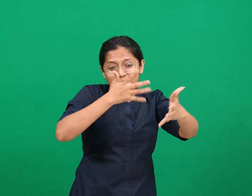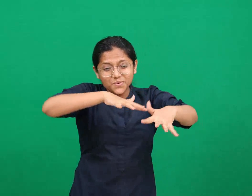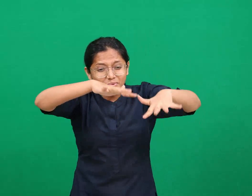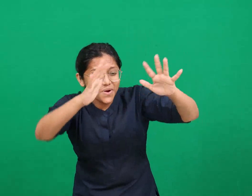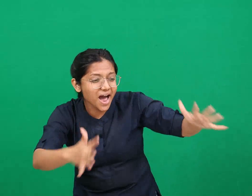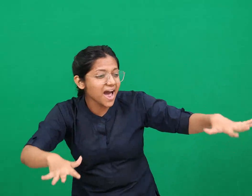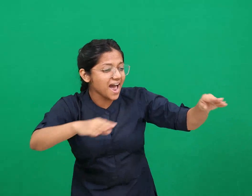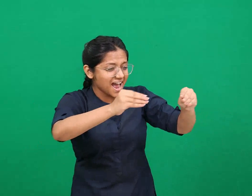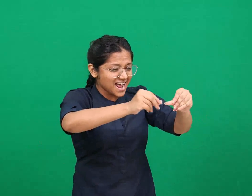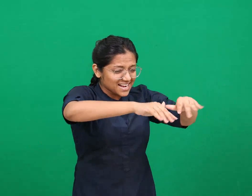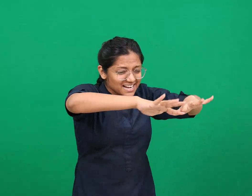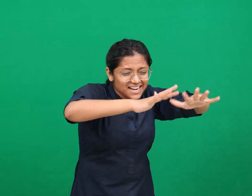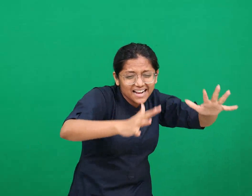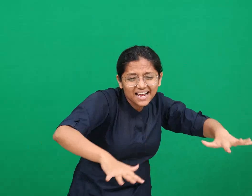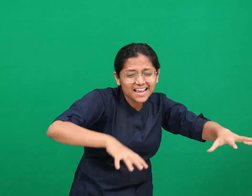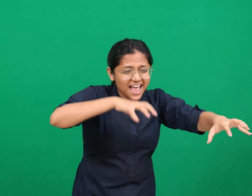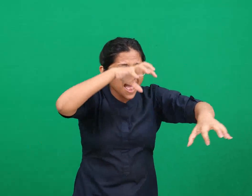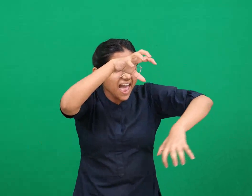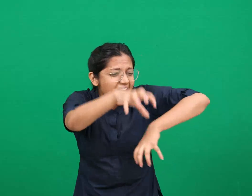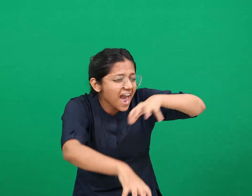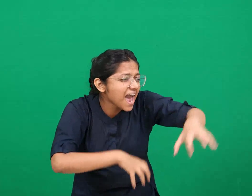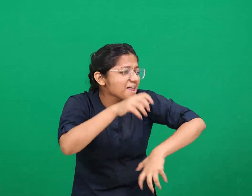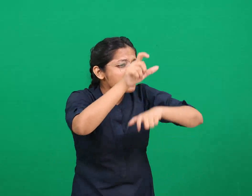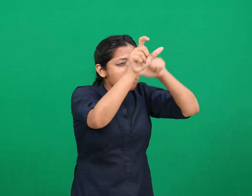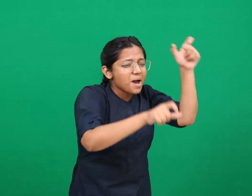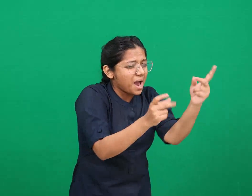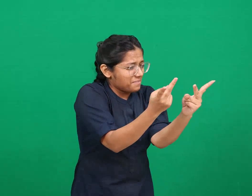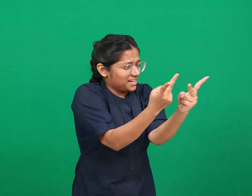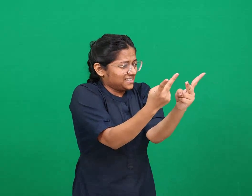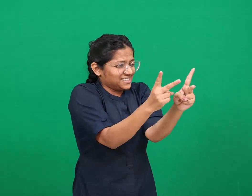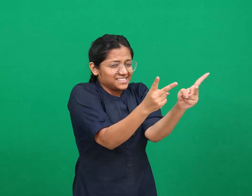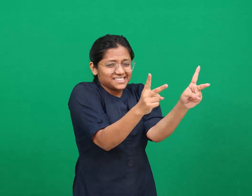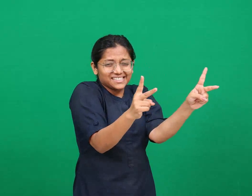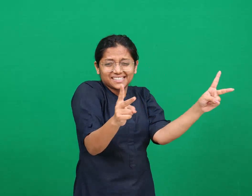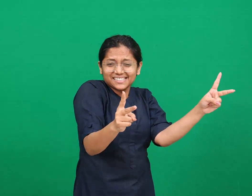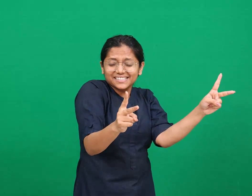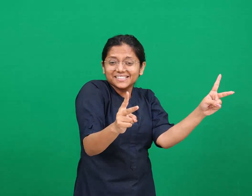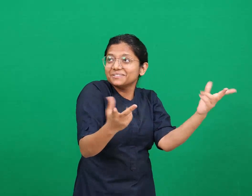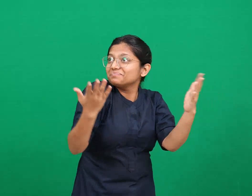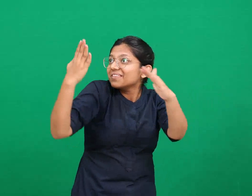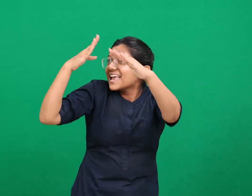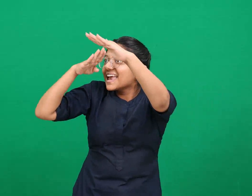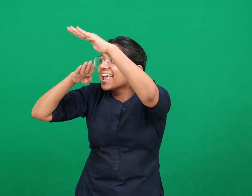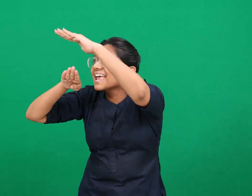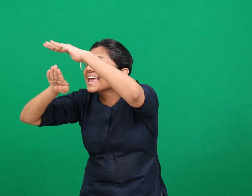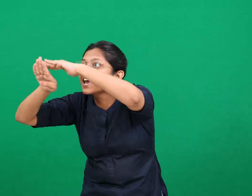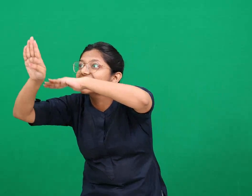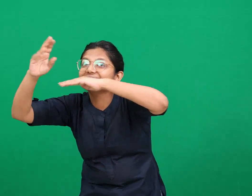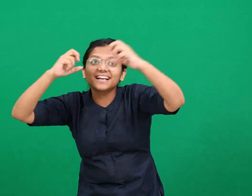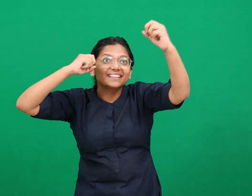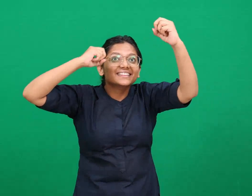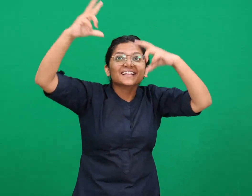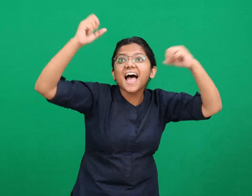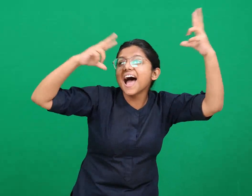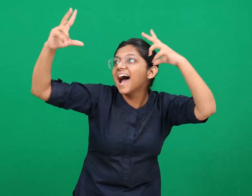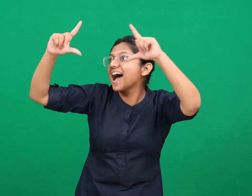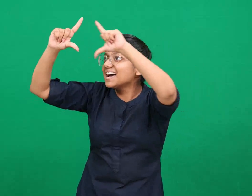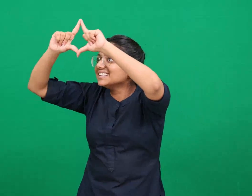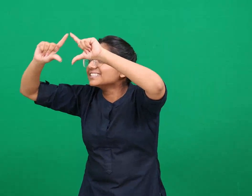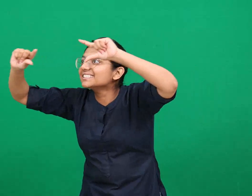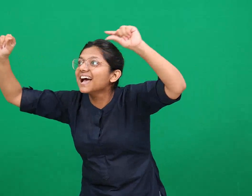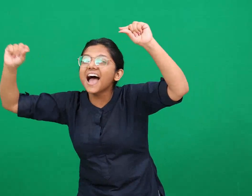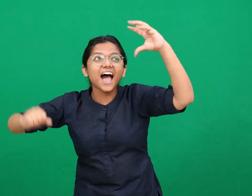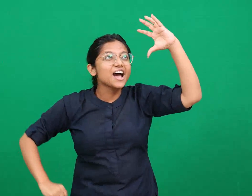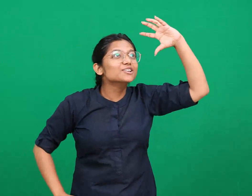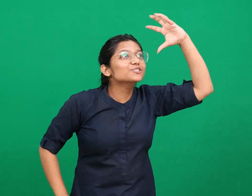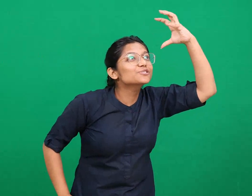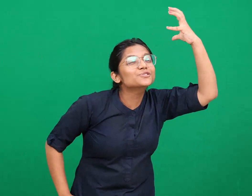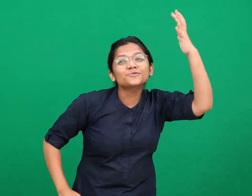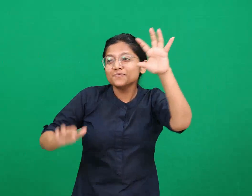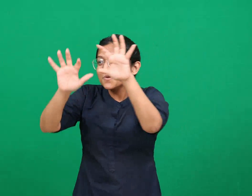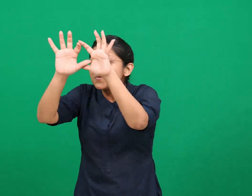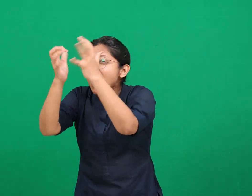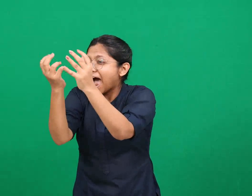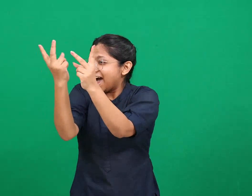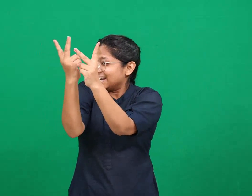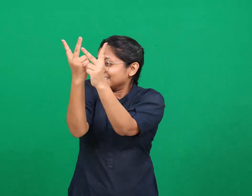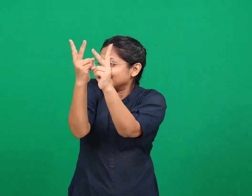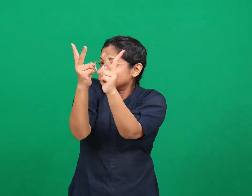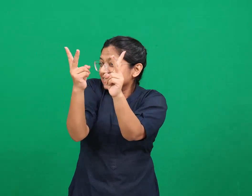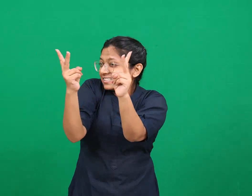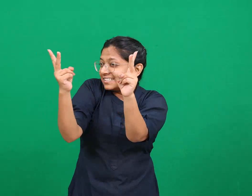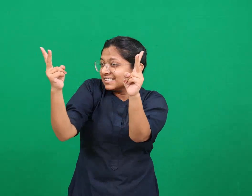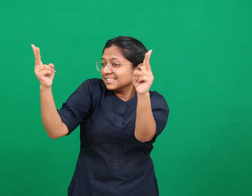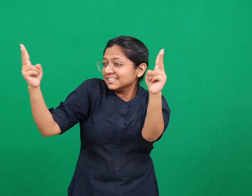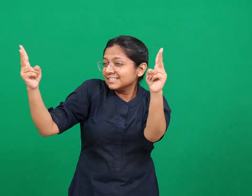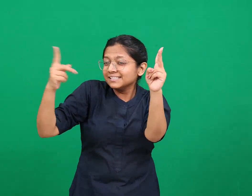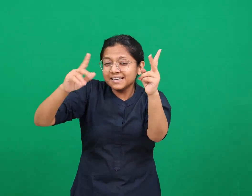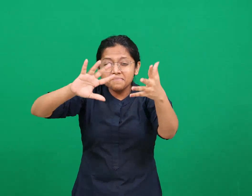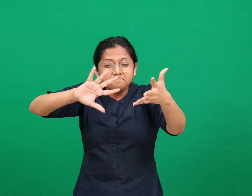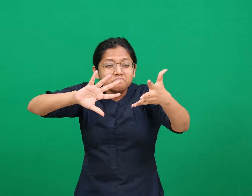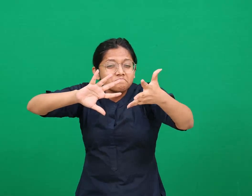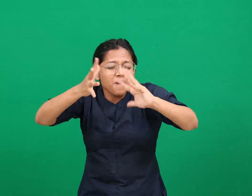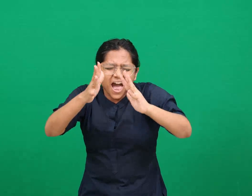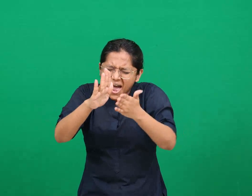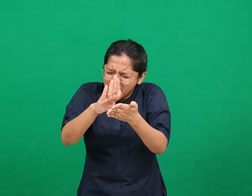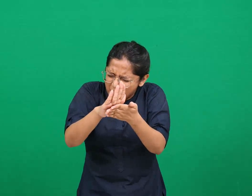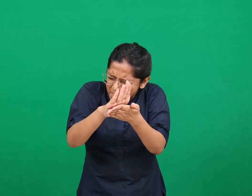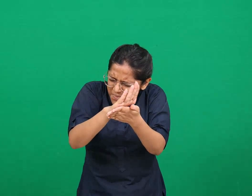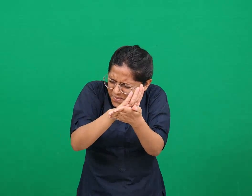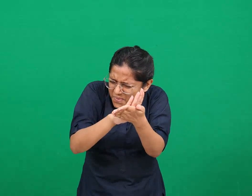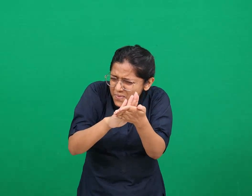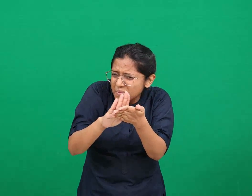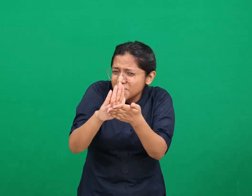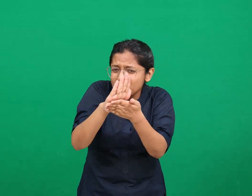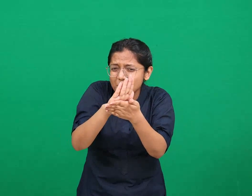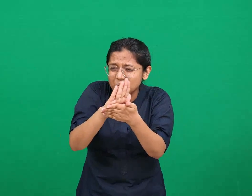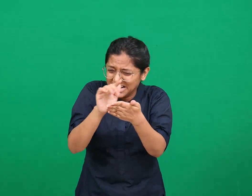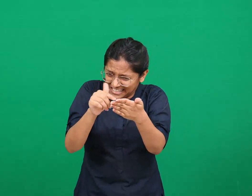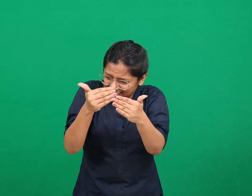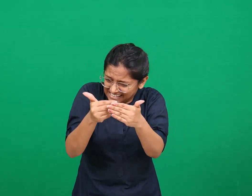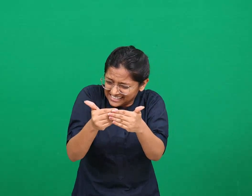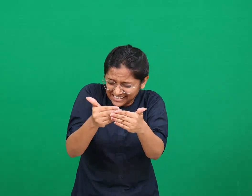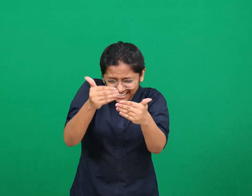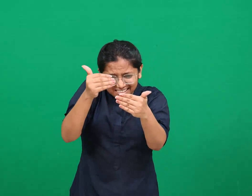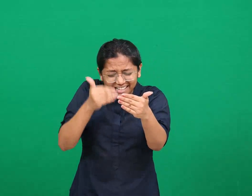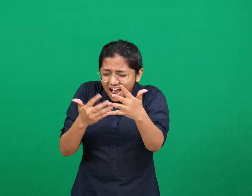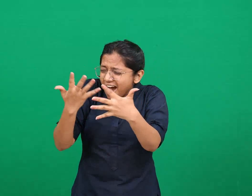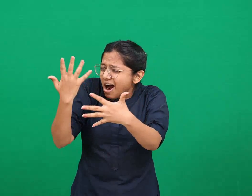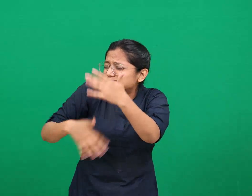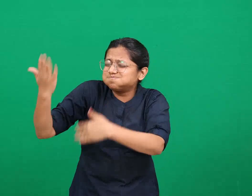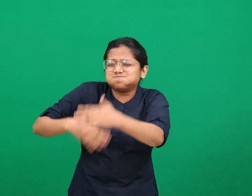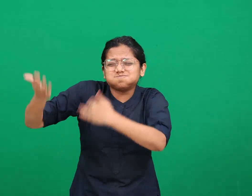He was with God in the beginning.